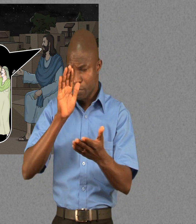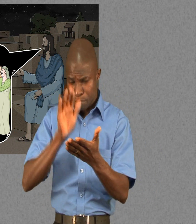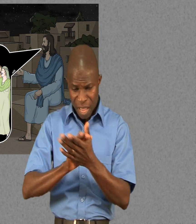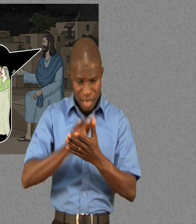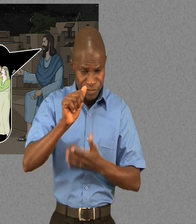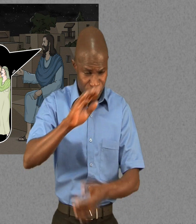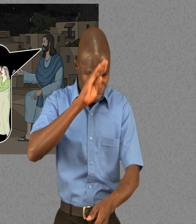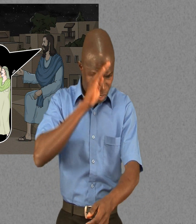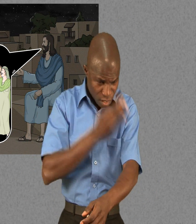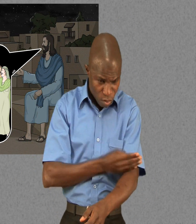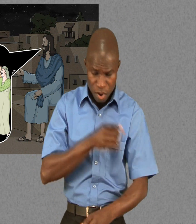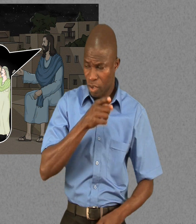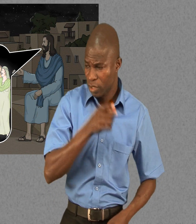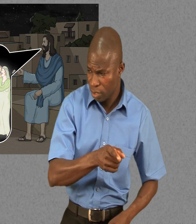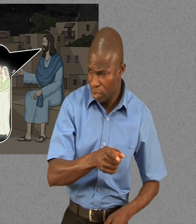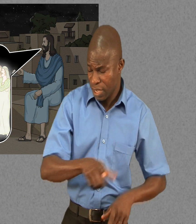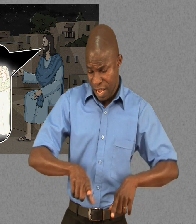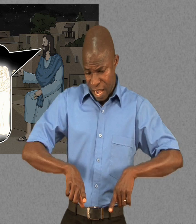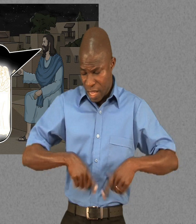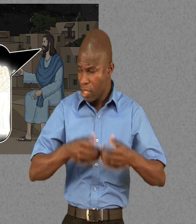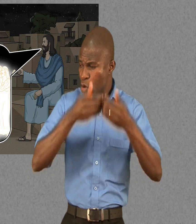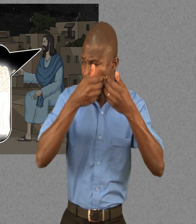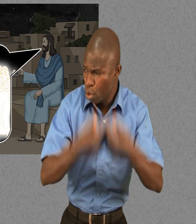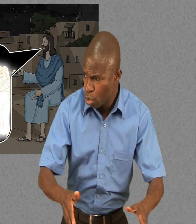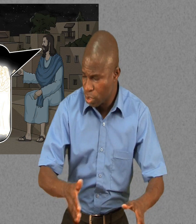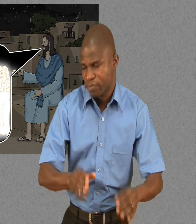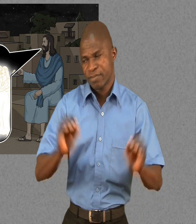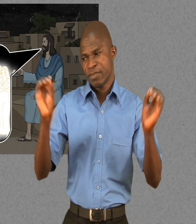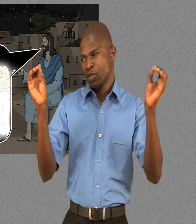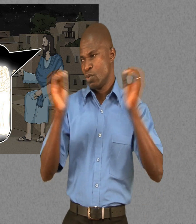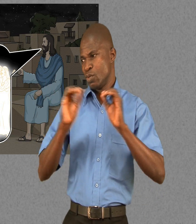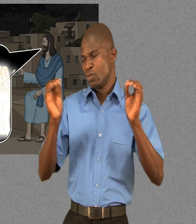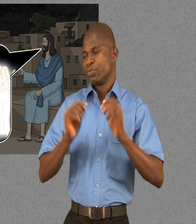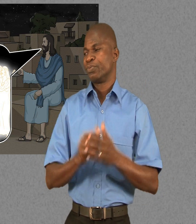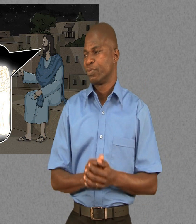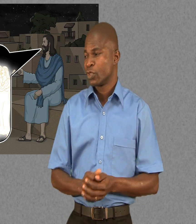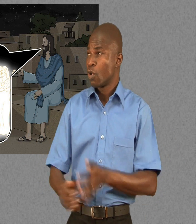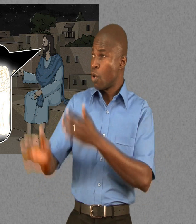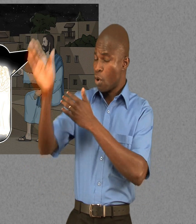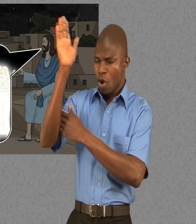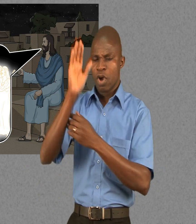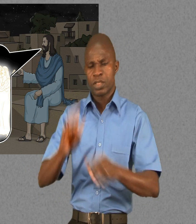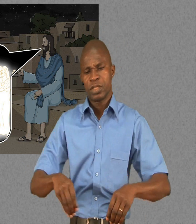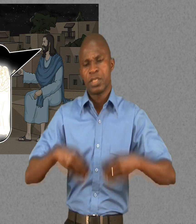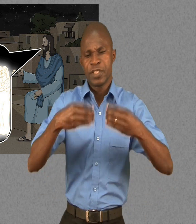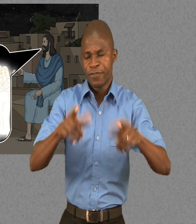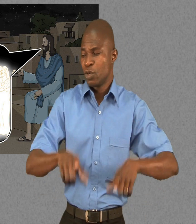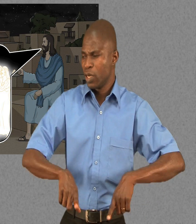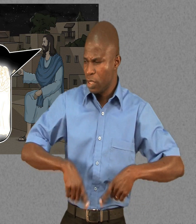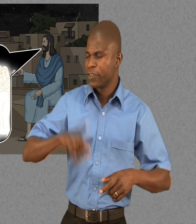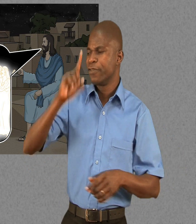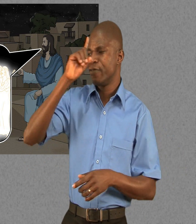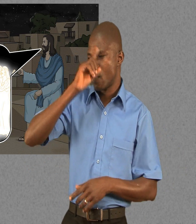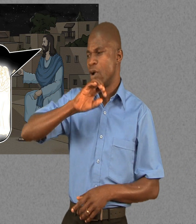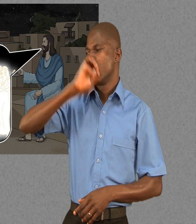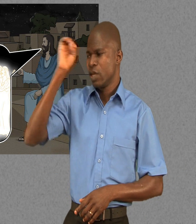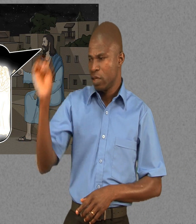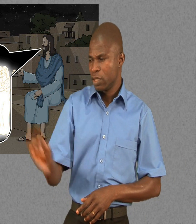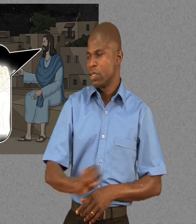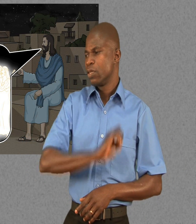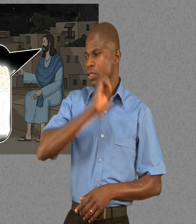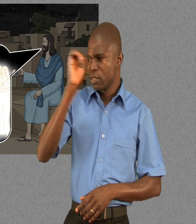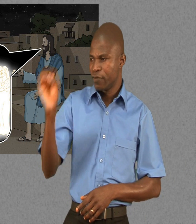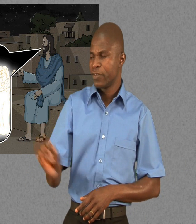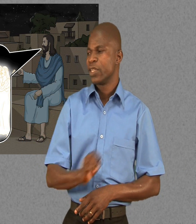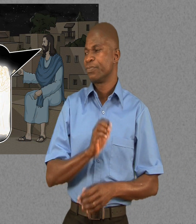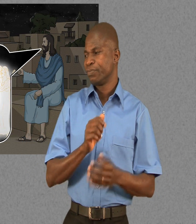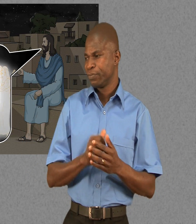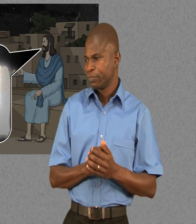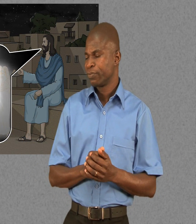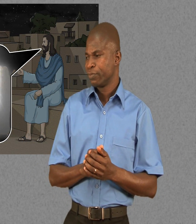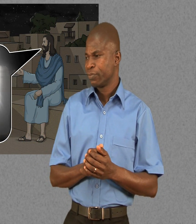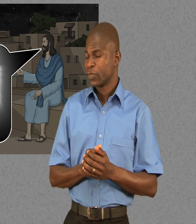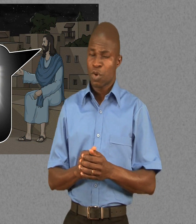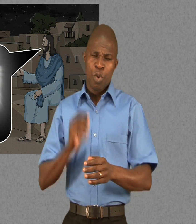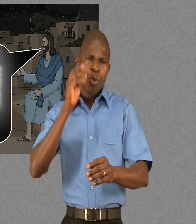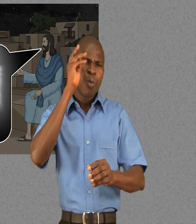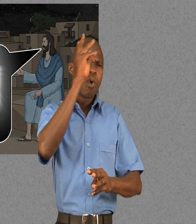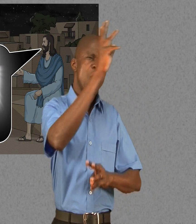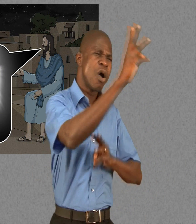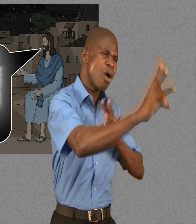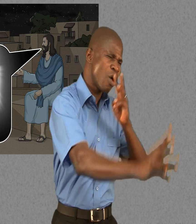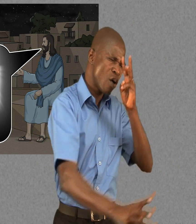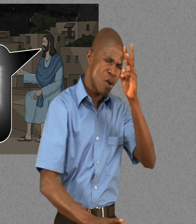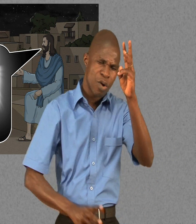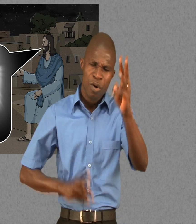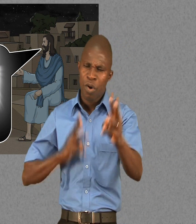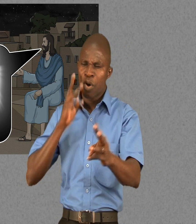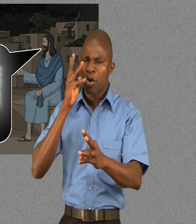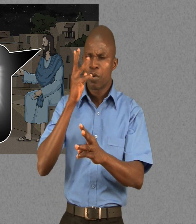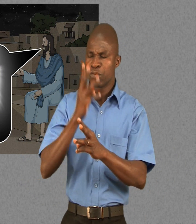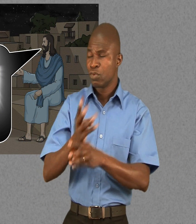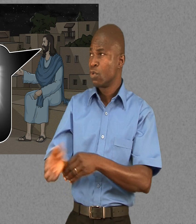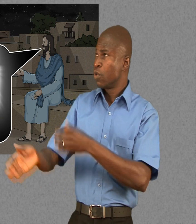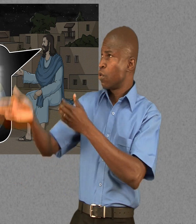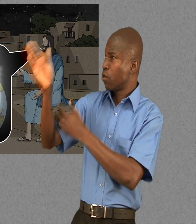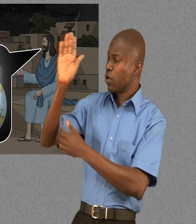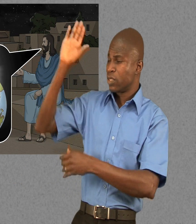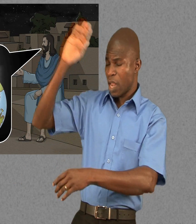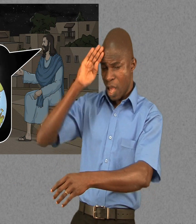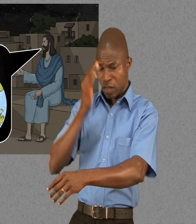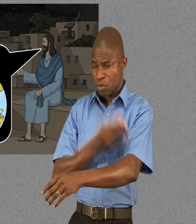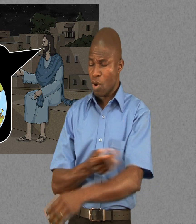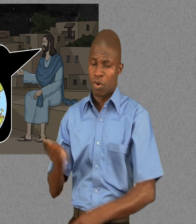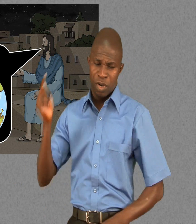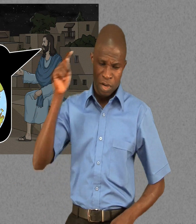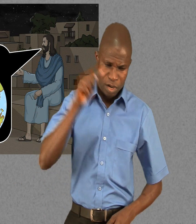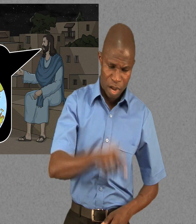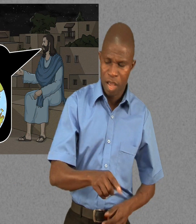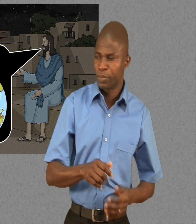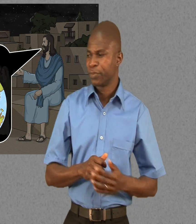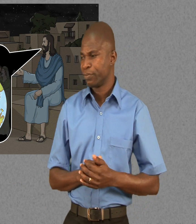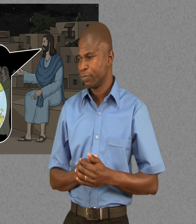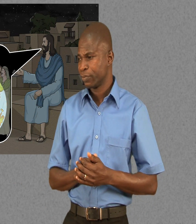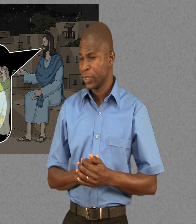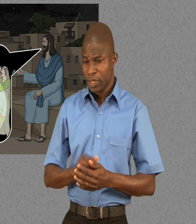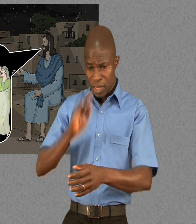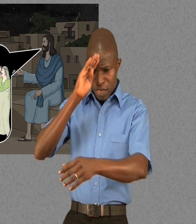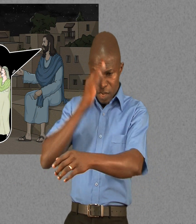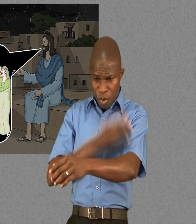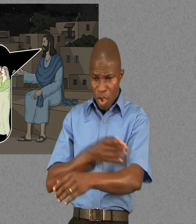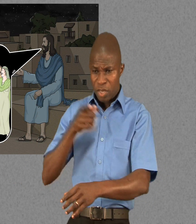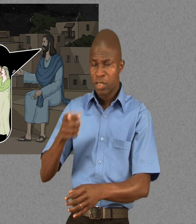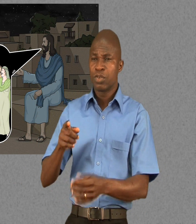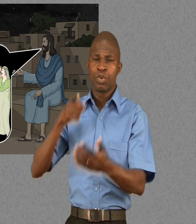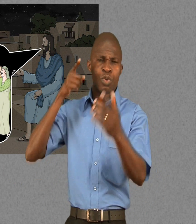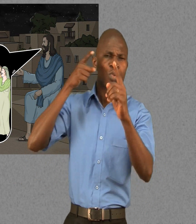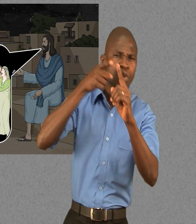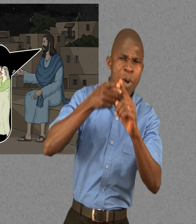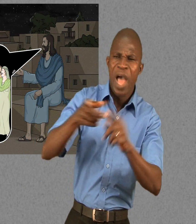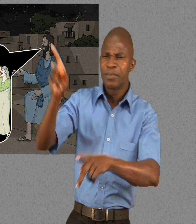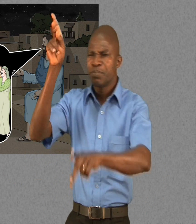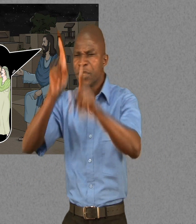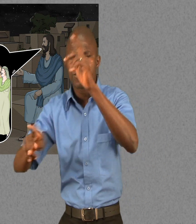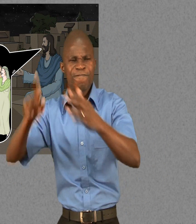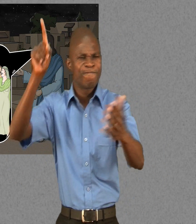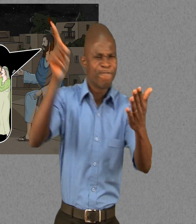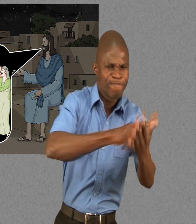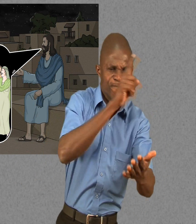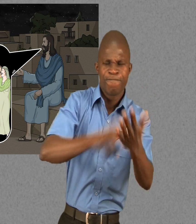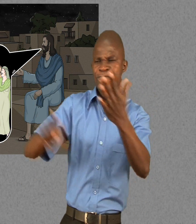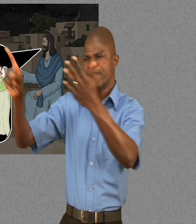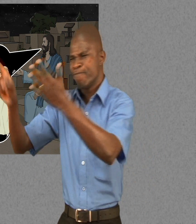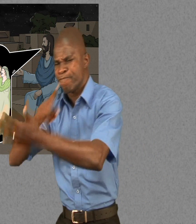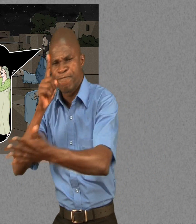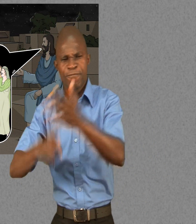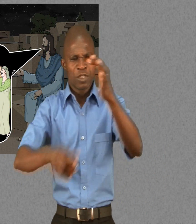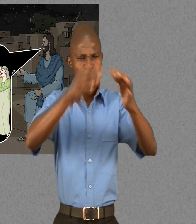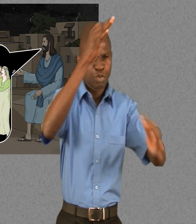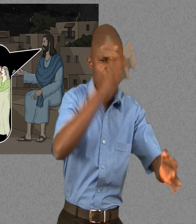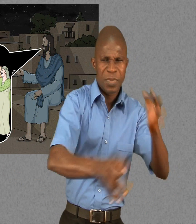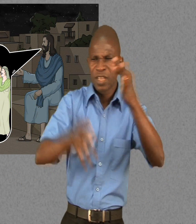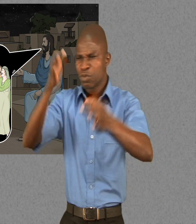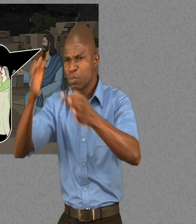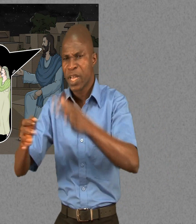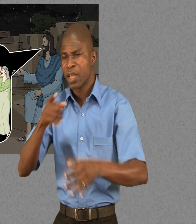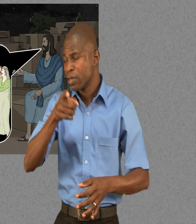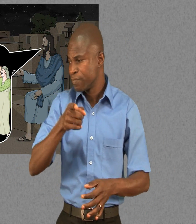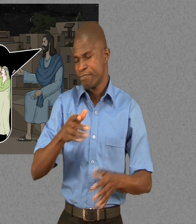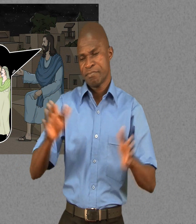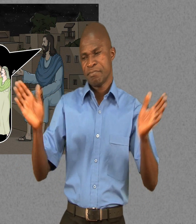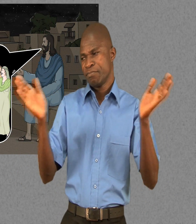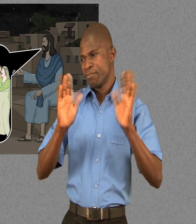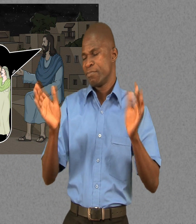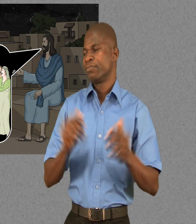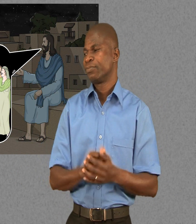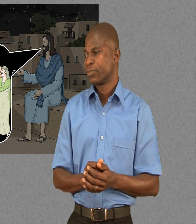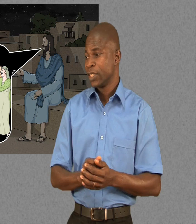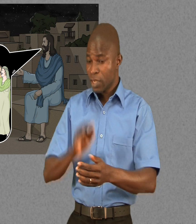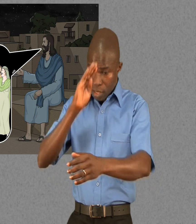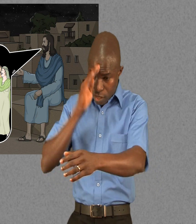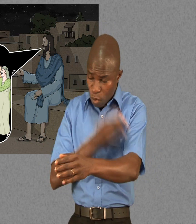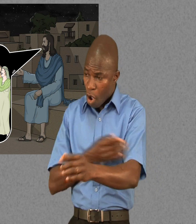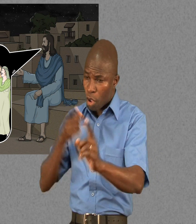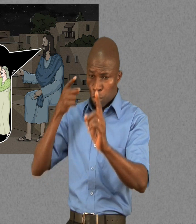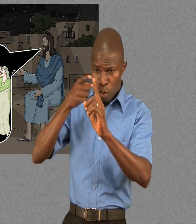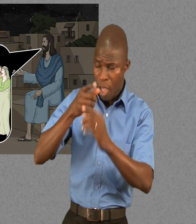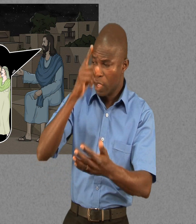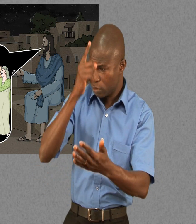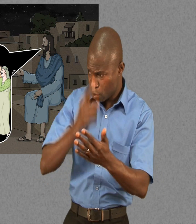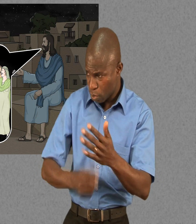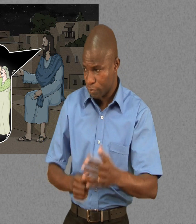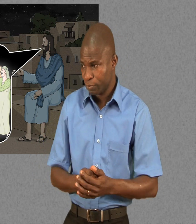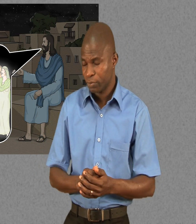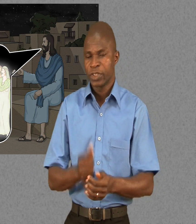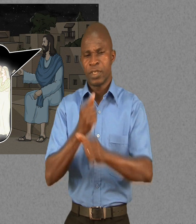For God did not send His Son into the world to condemn the world, but to save the world through Him.